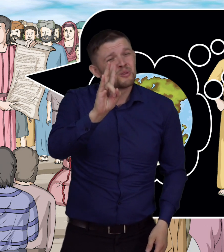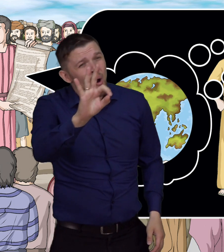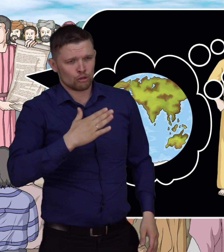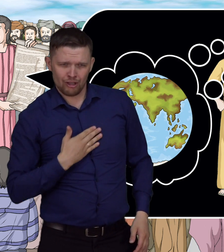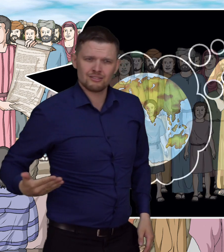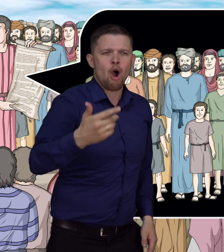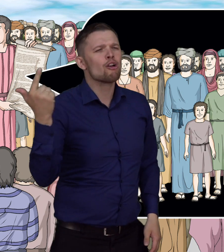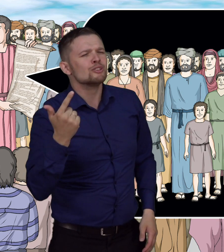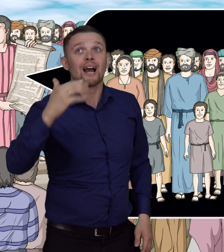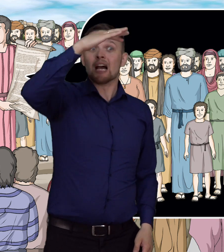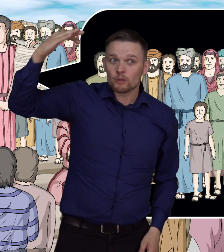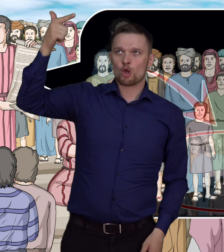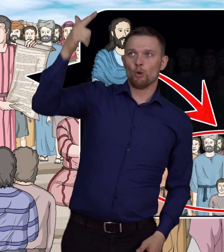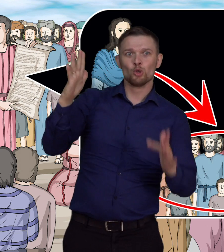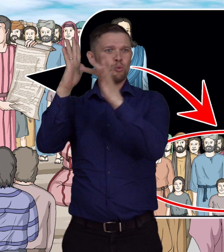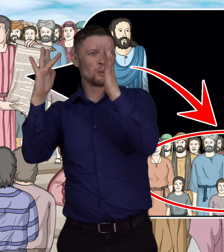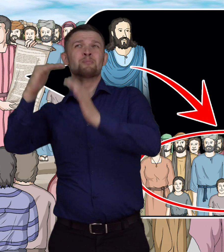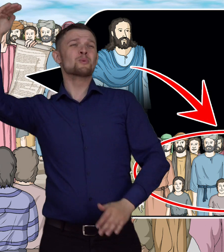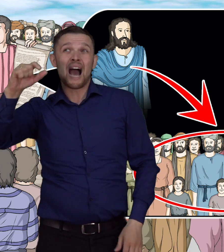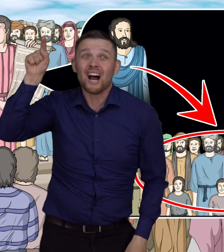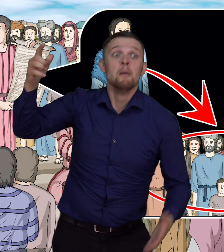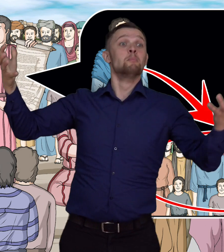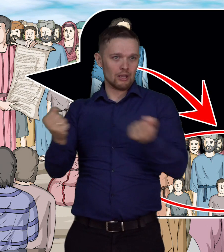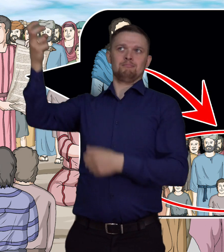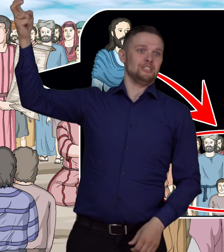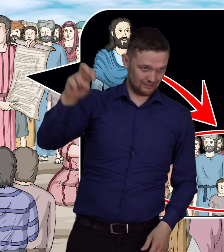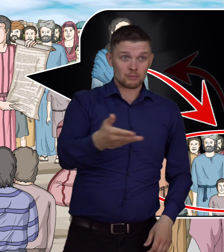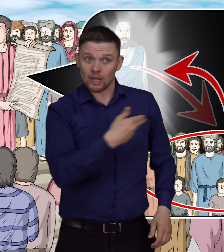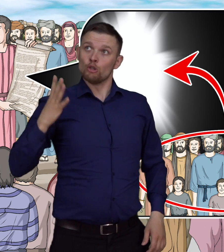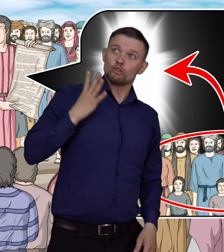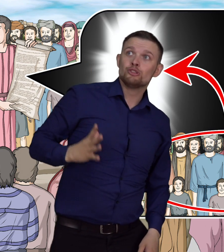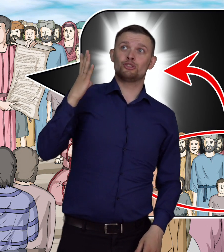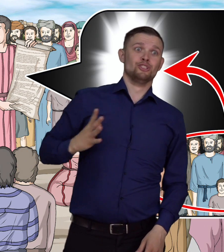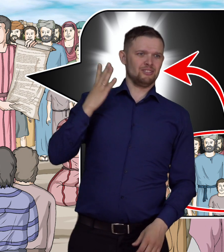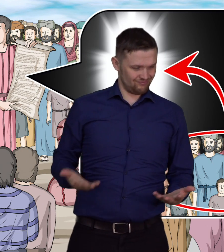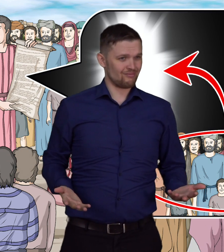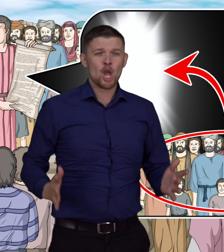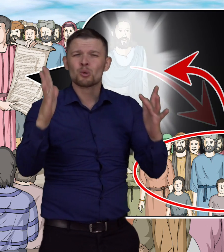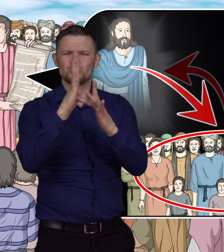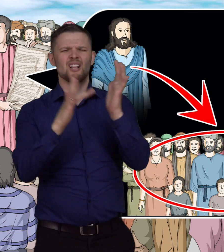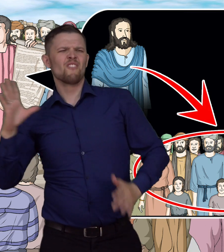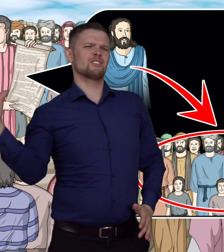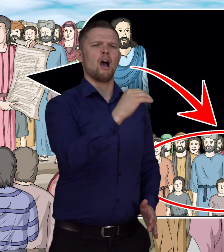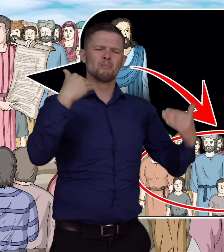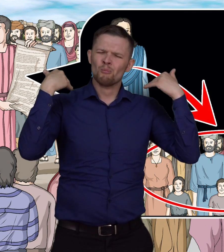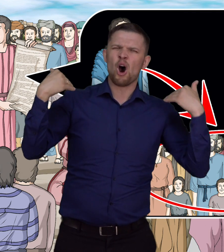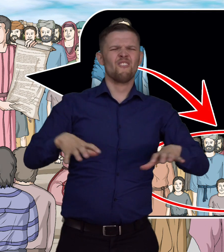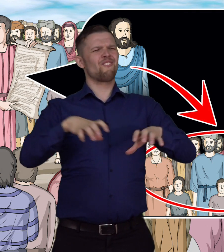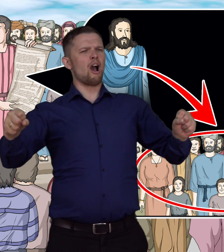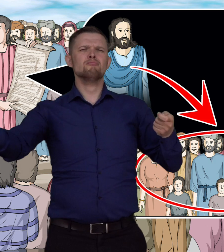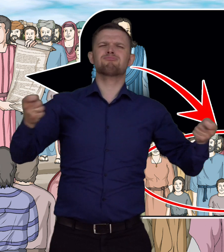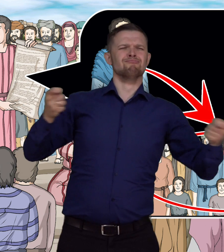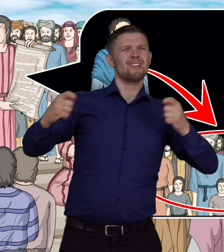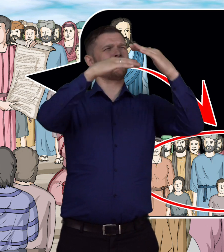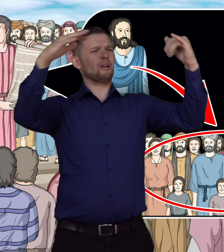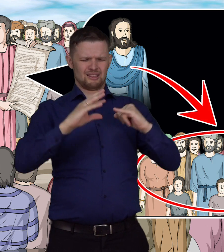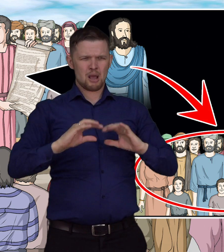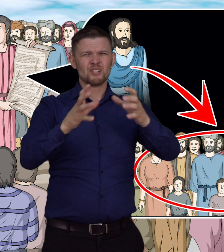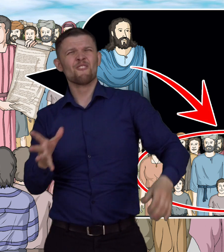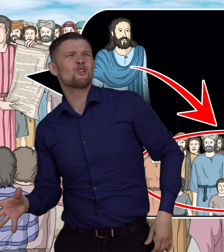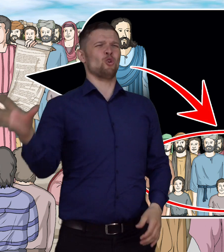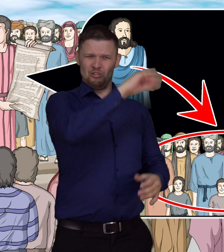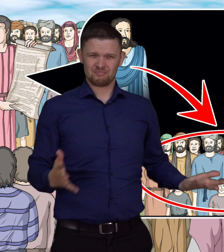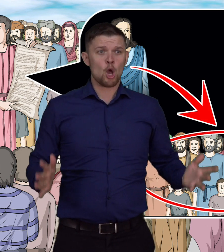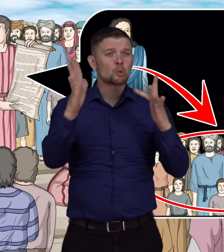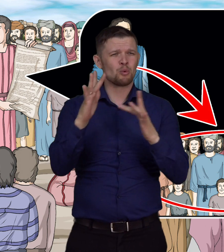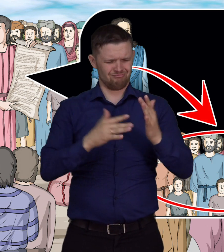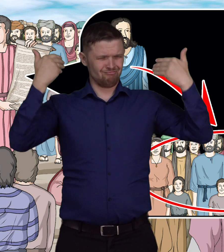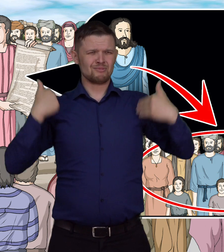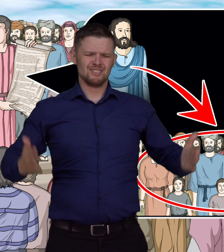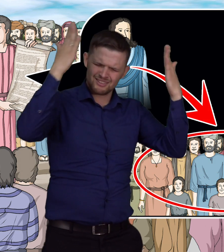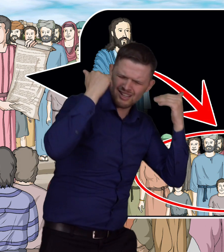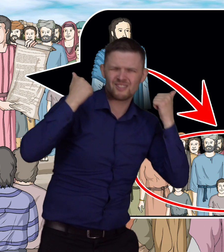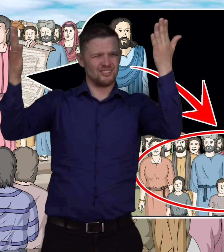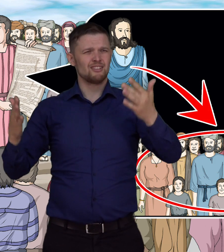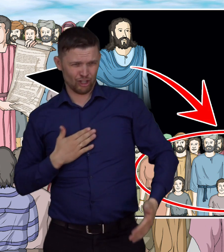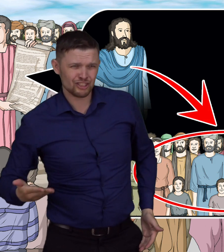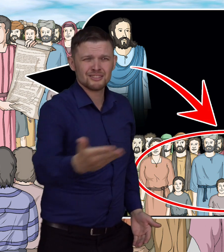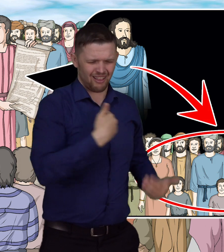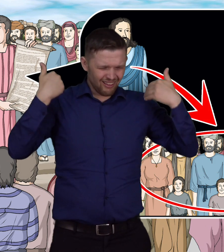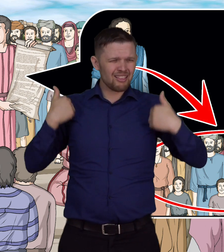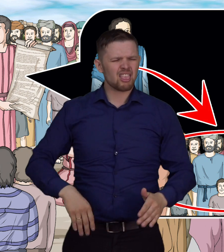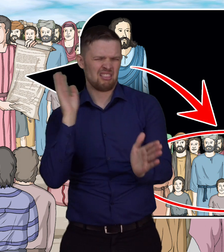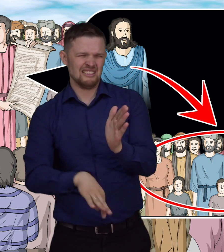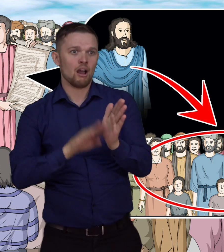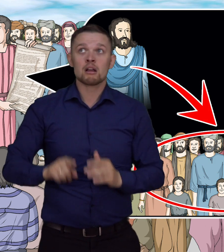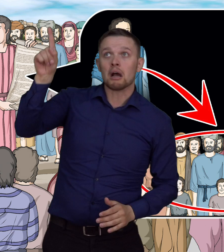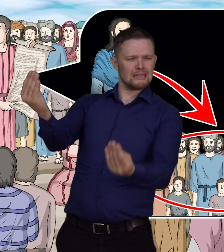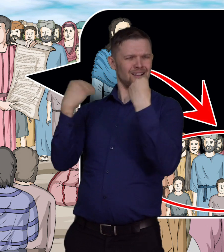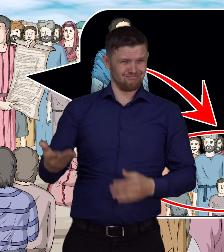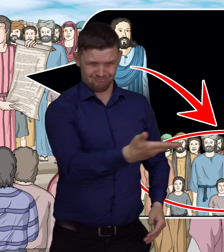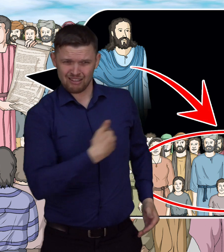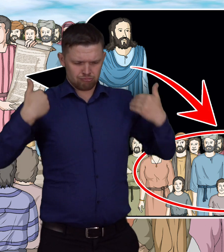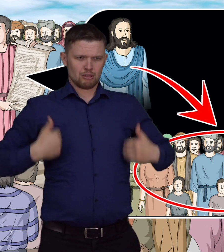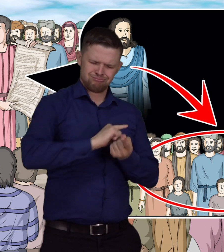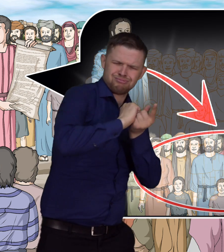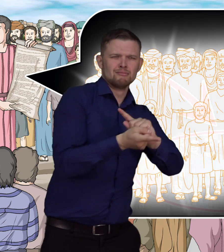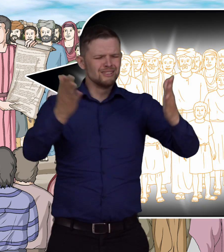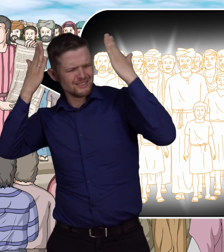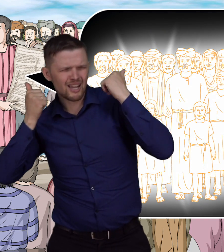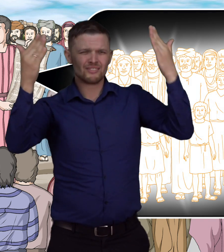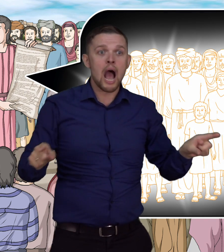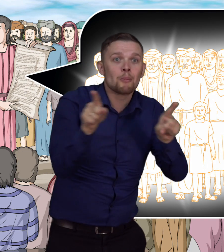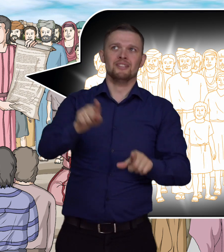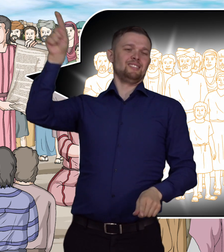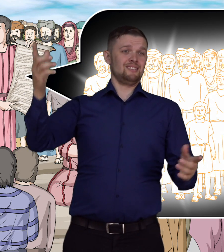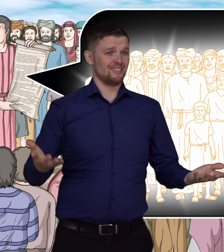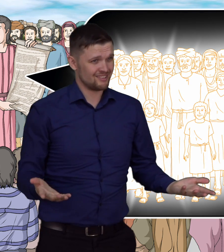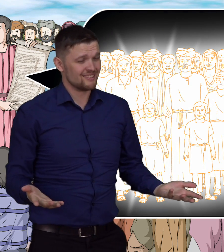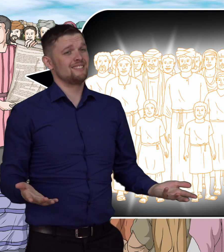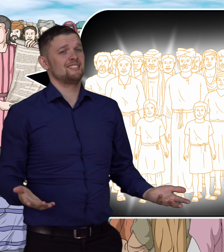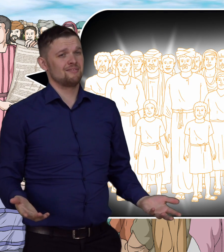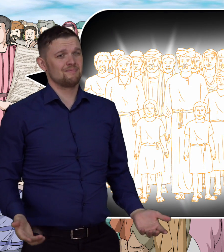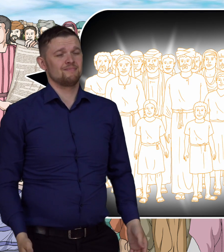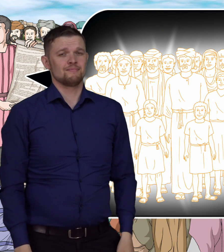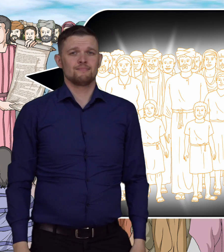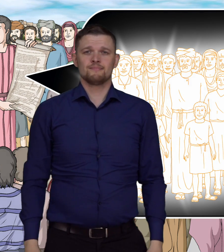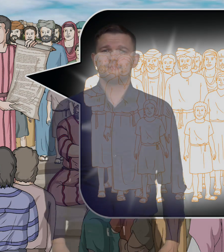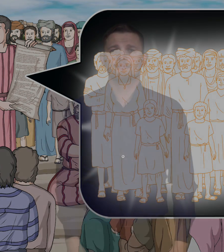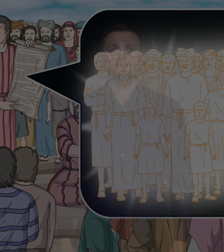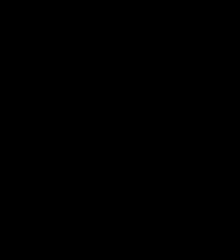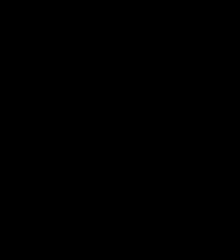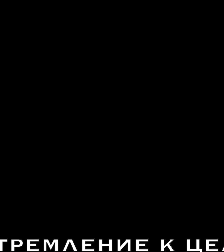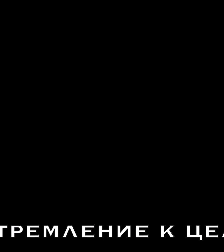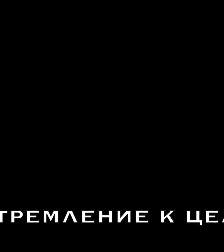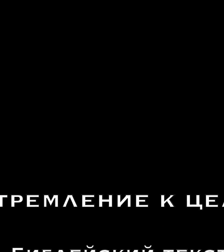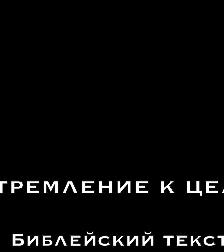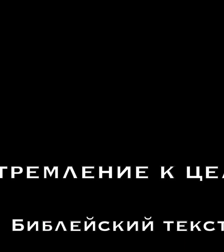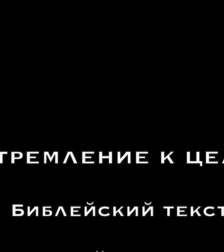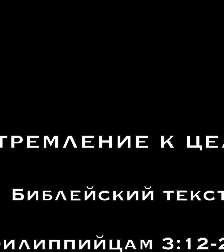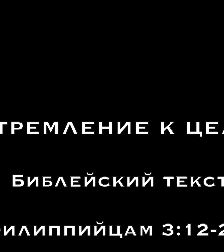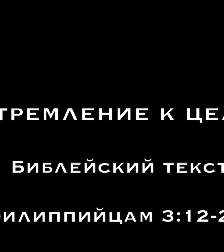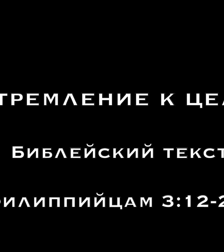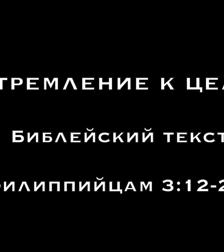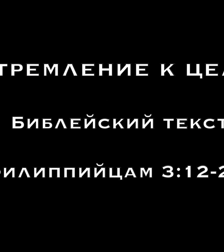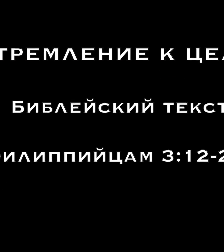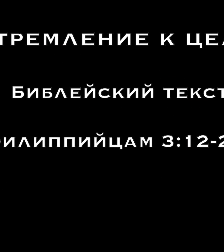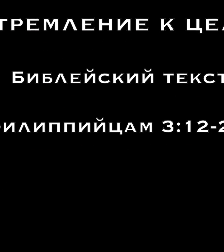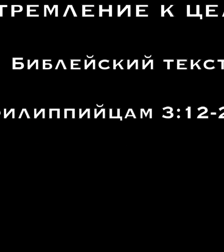But our citizenship is in heaven, and we eagerly await a Savior from there, the Lord Jesus Christ, who, by the power that enables Him to subject all things to Himself, will transform our lowly bodies to be like His glorious body.